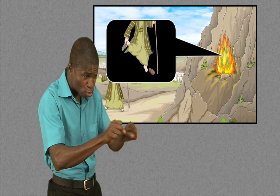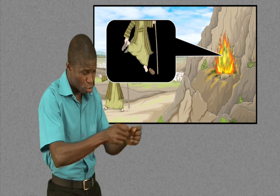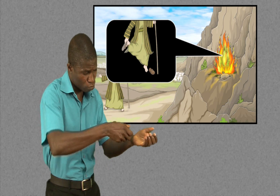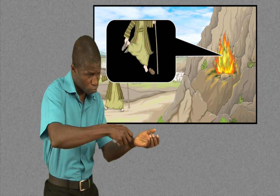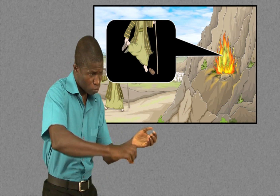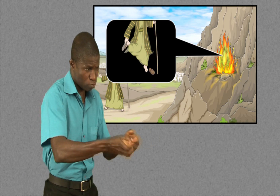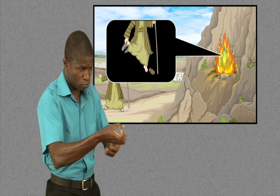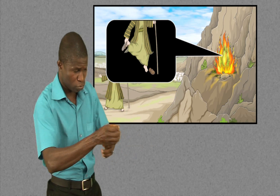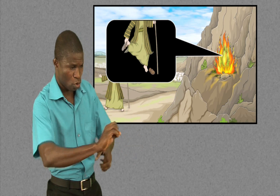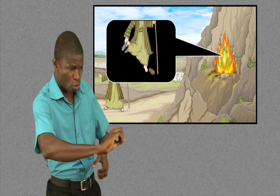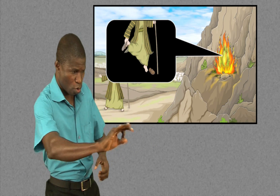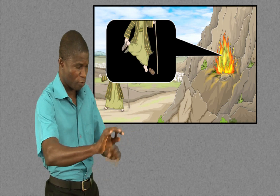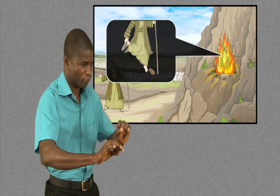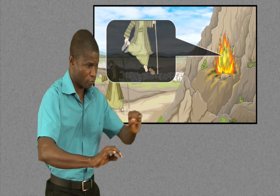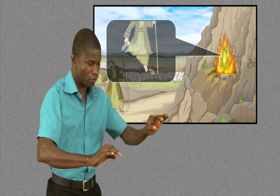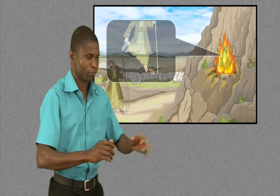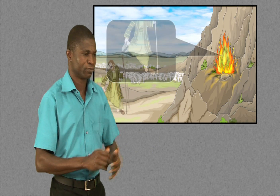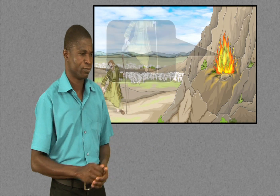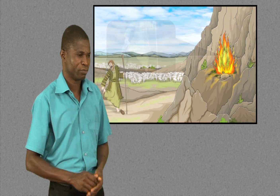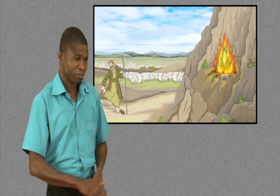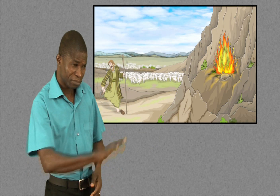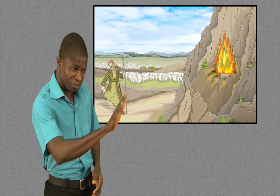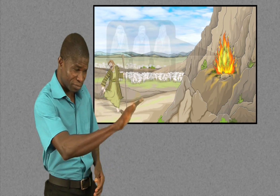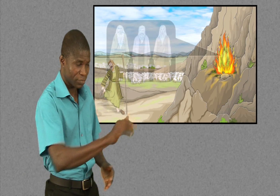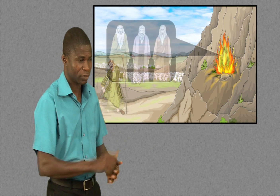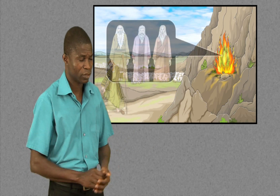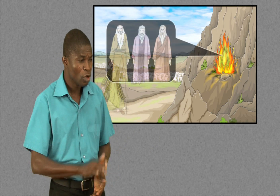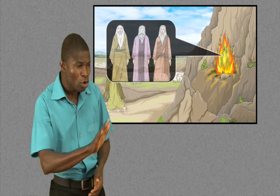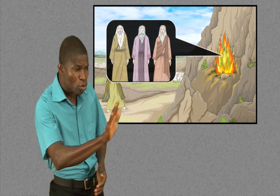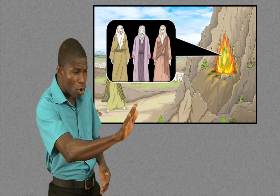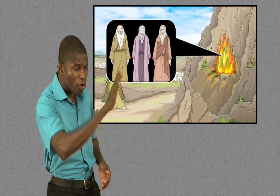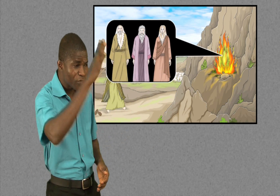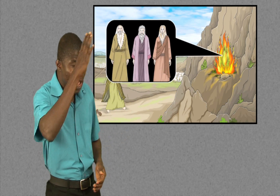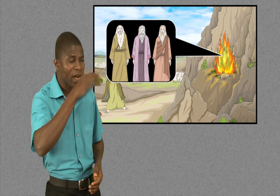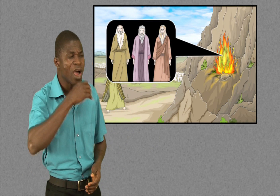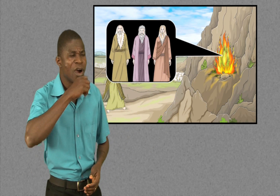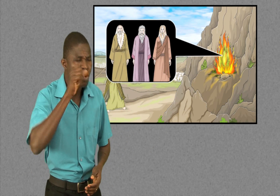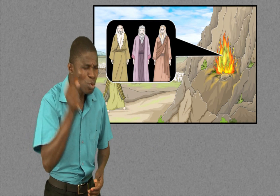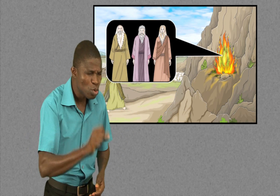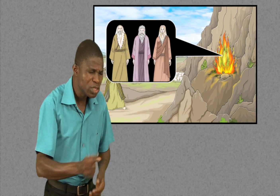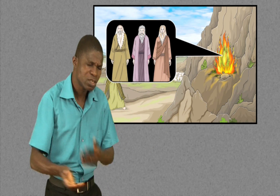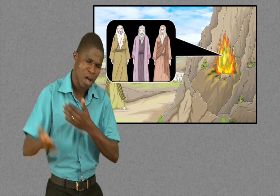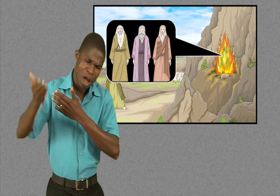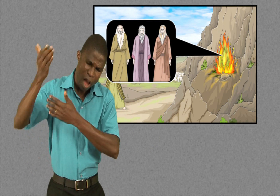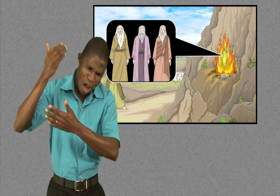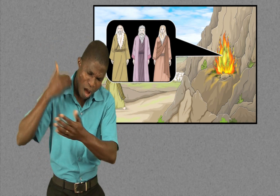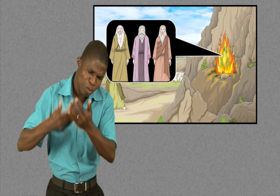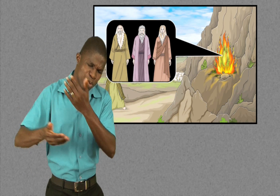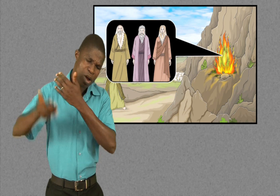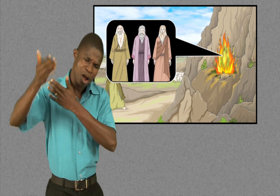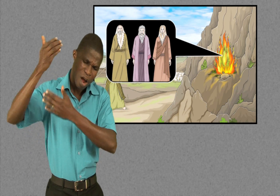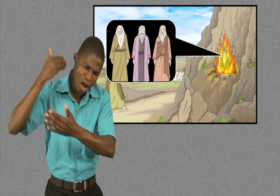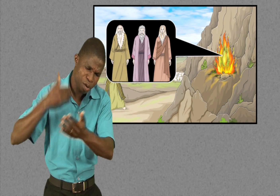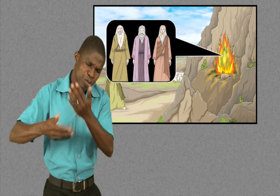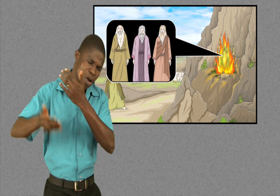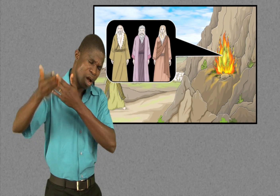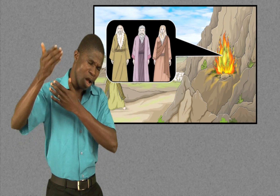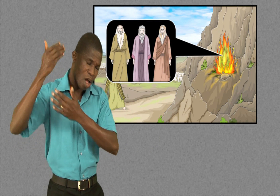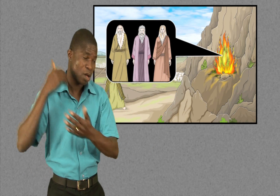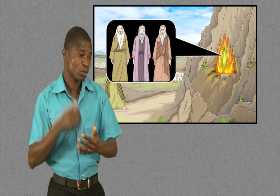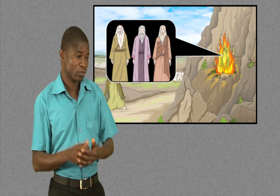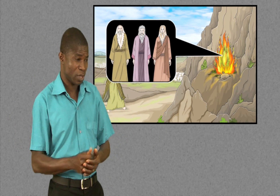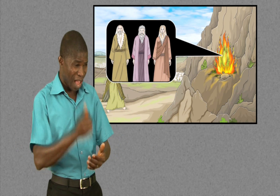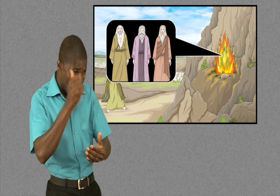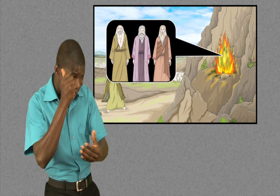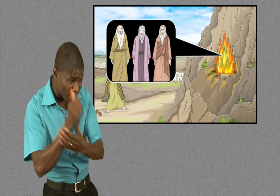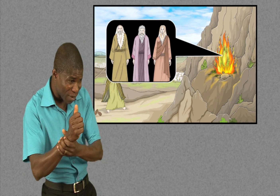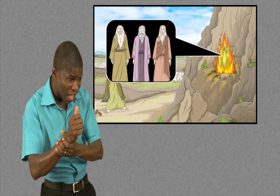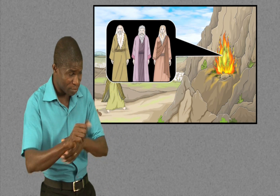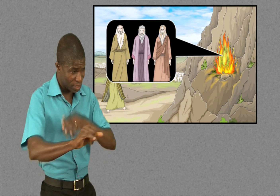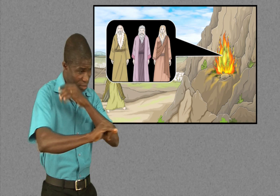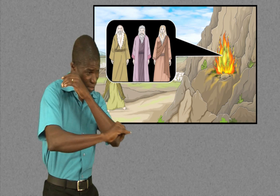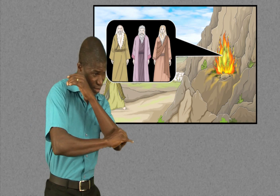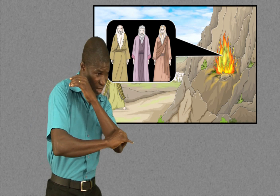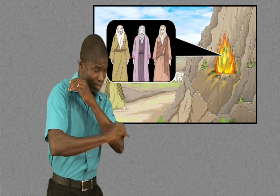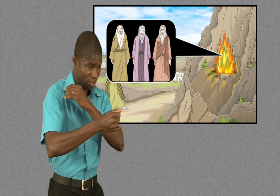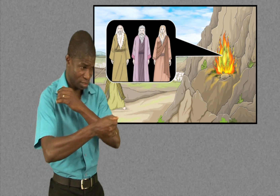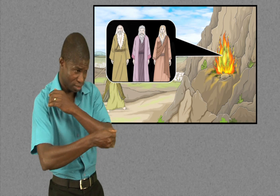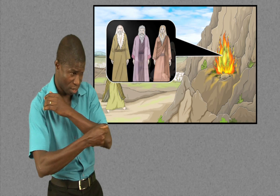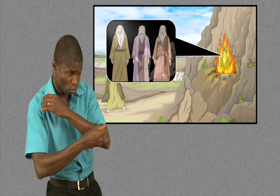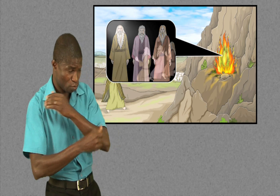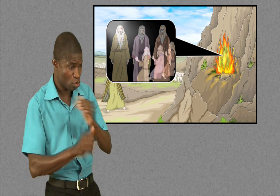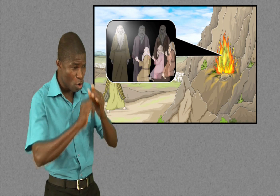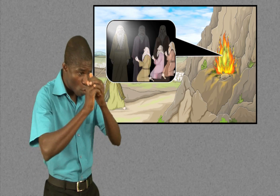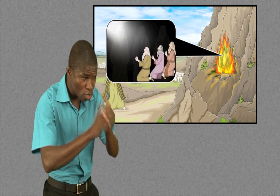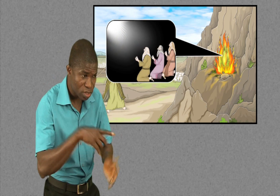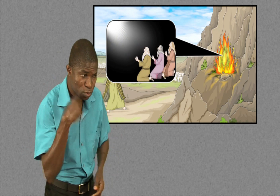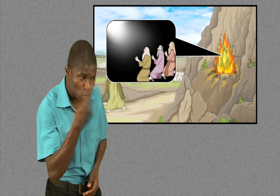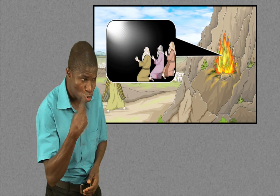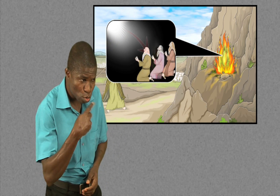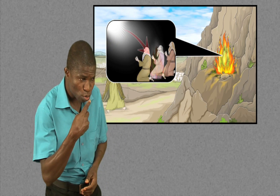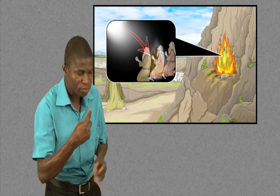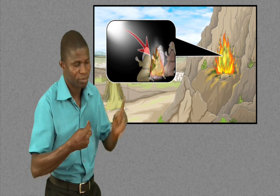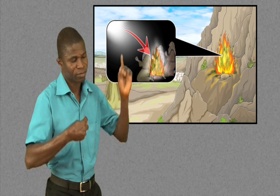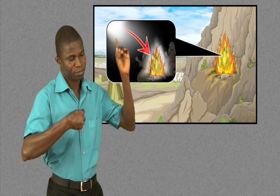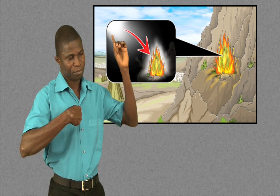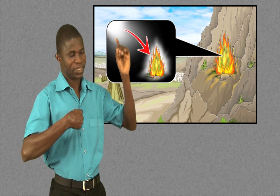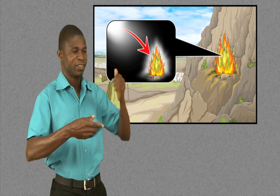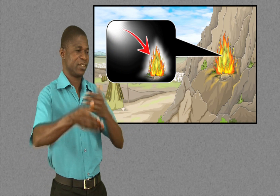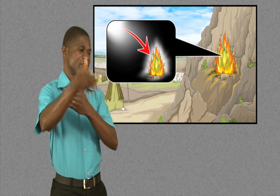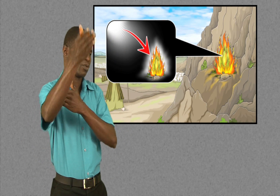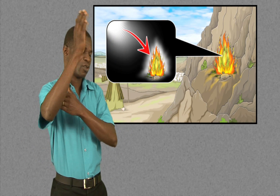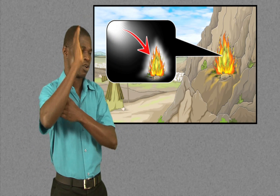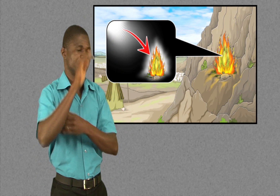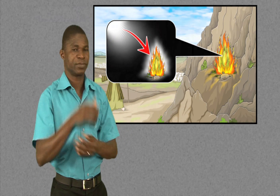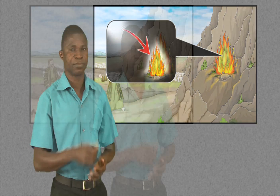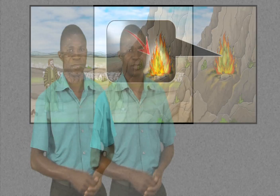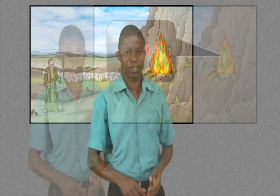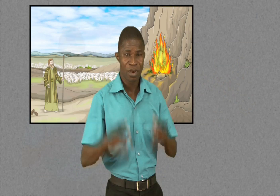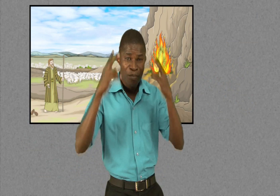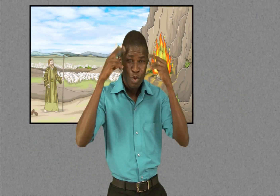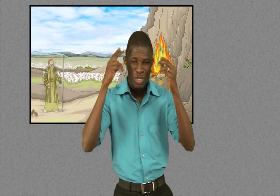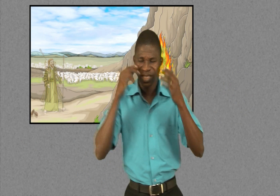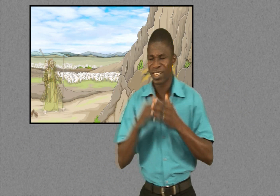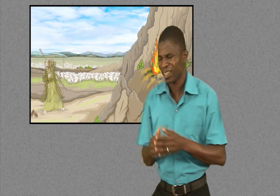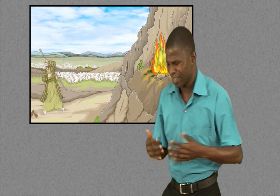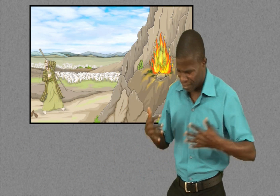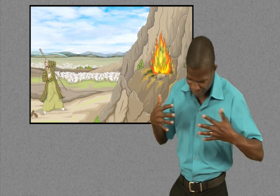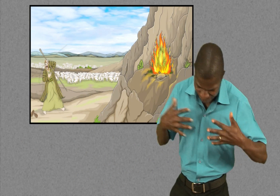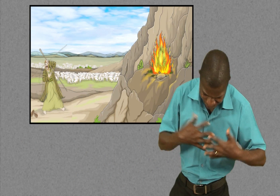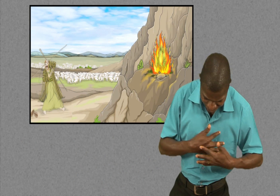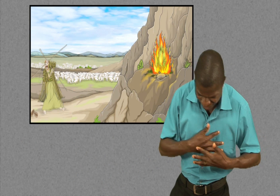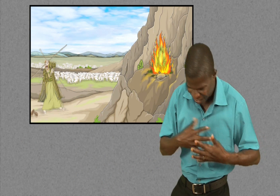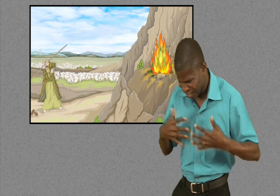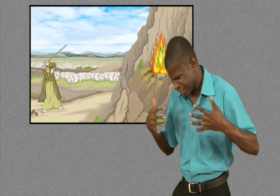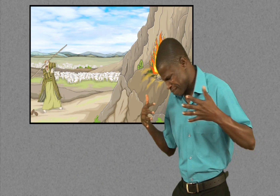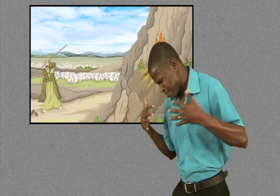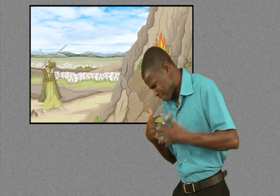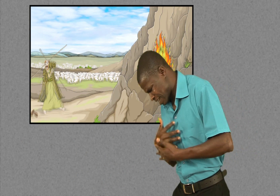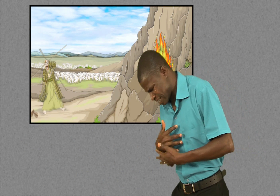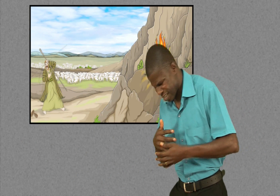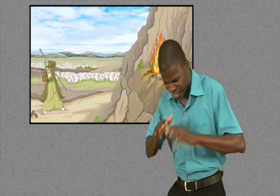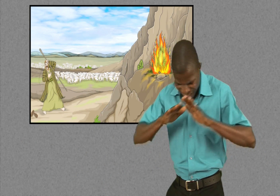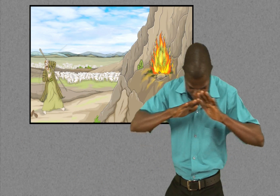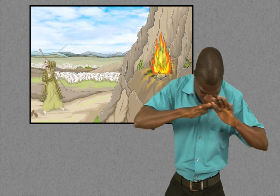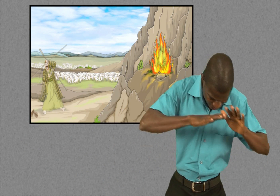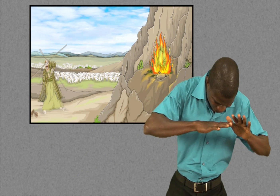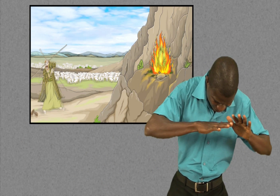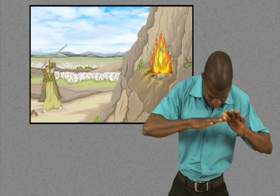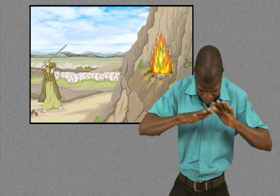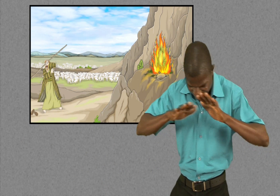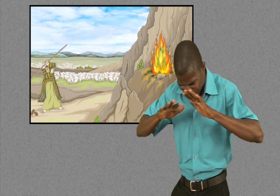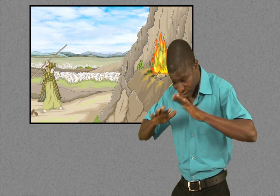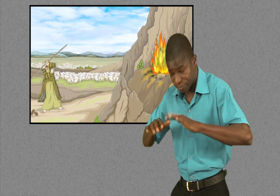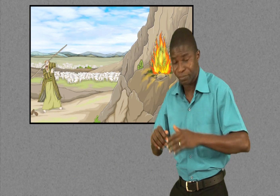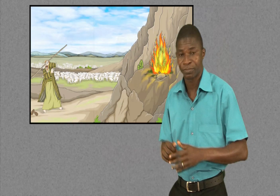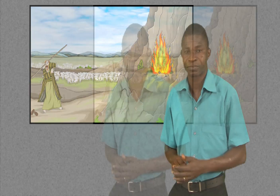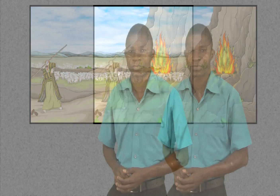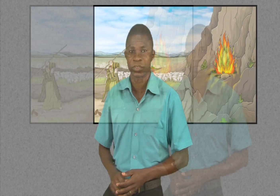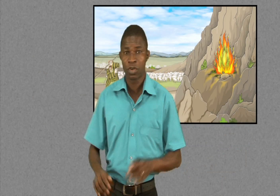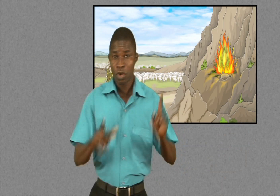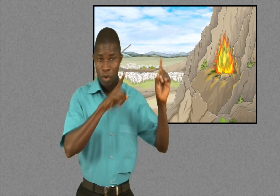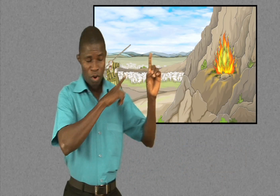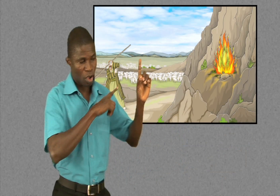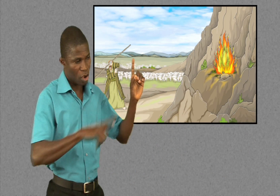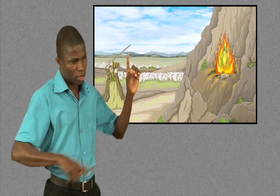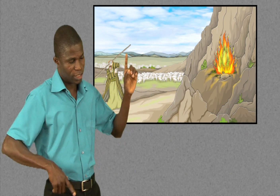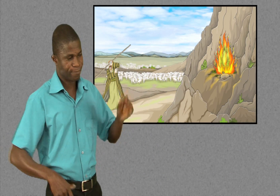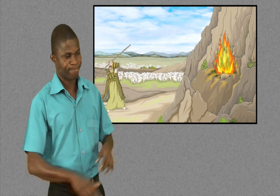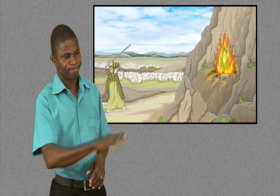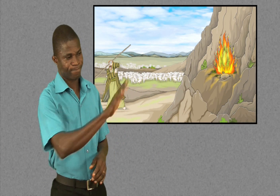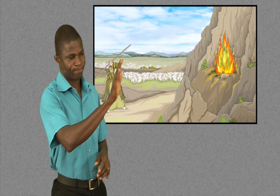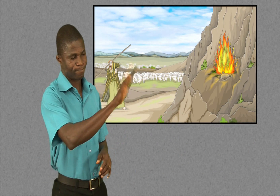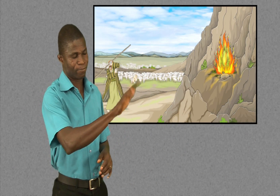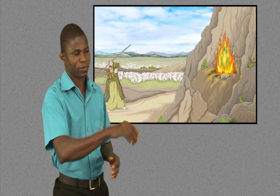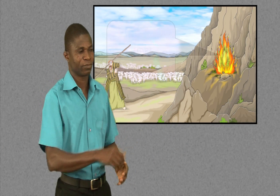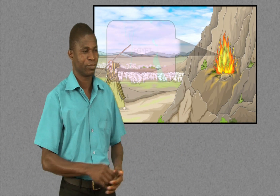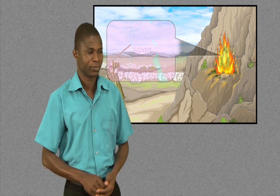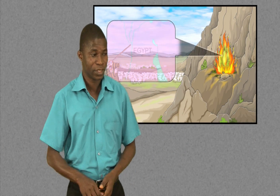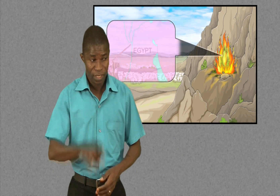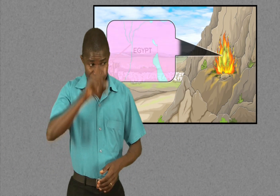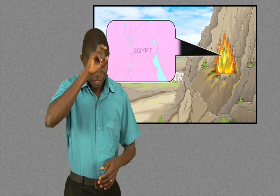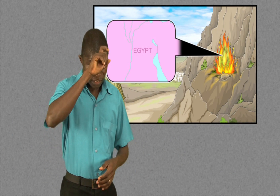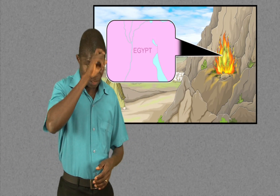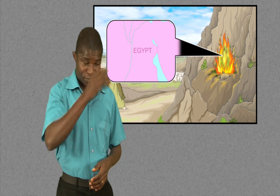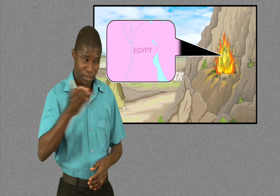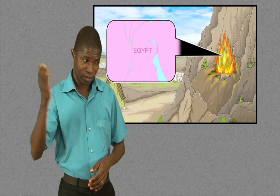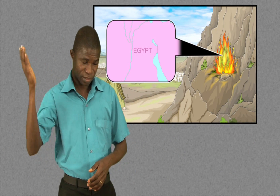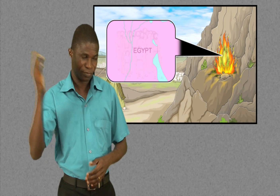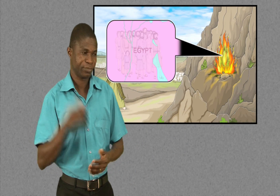Then He said, “I am the God of your father, the God of Abraham, the God of Isaac, and the God of Jacob.” At this, Moses hid his face, for he was afraid to look at God.